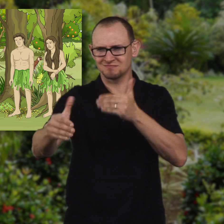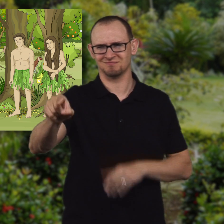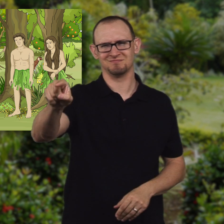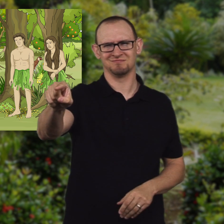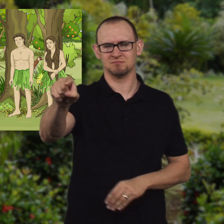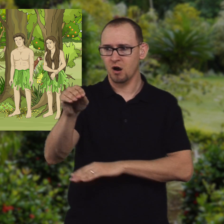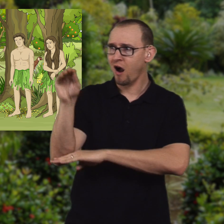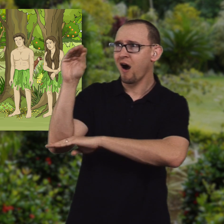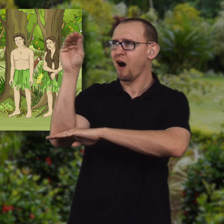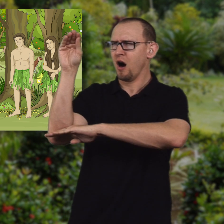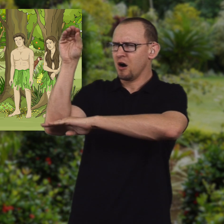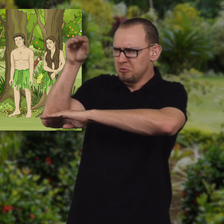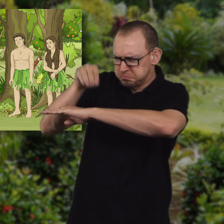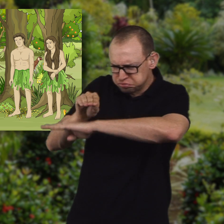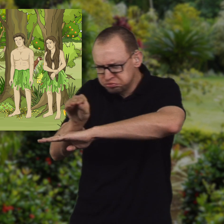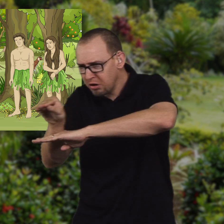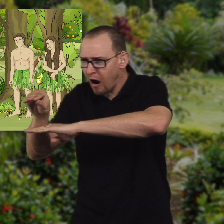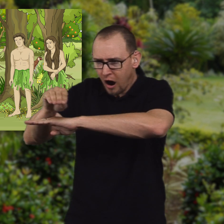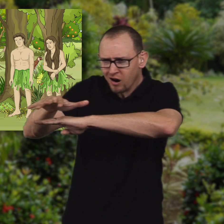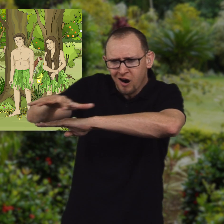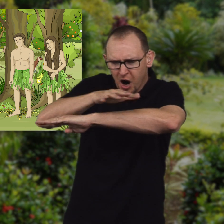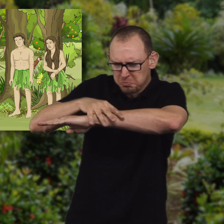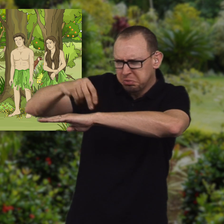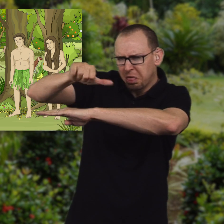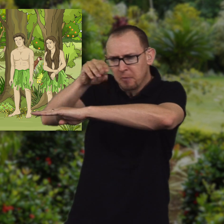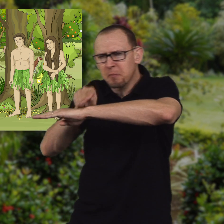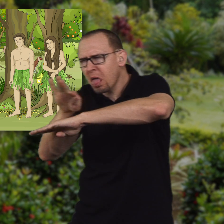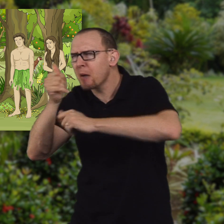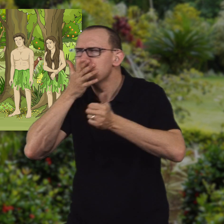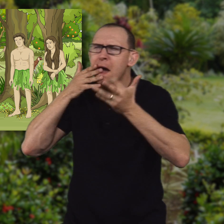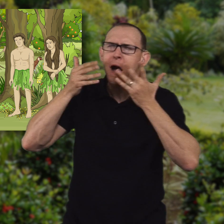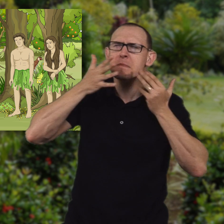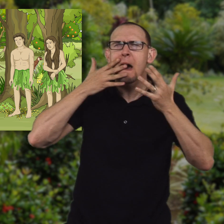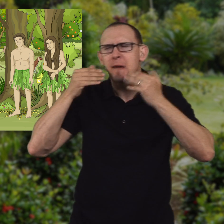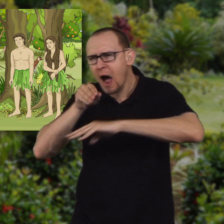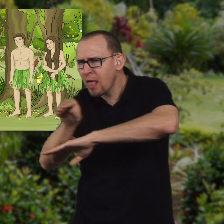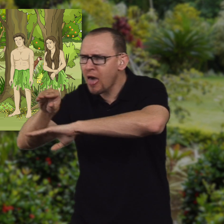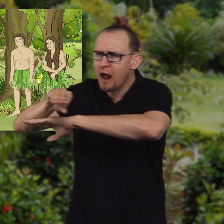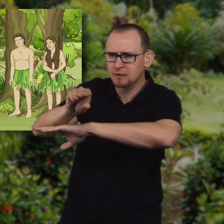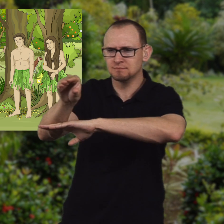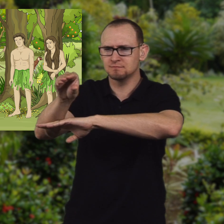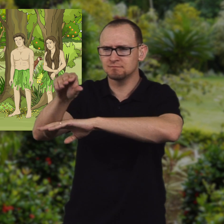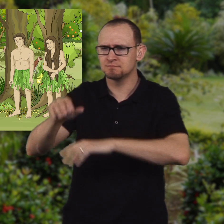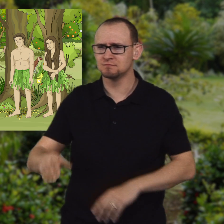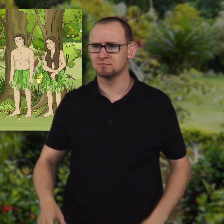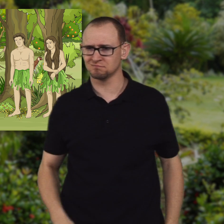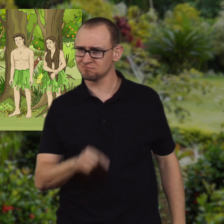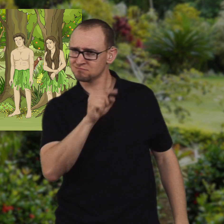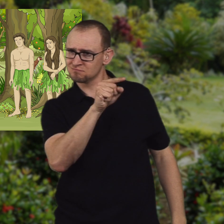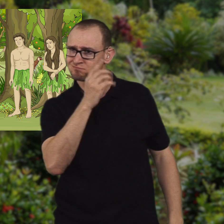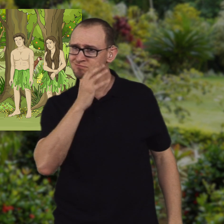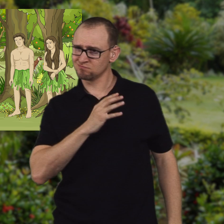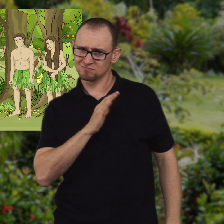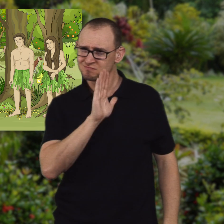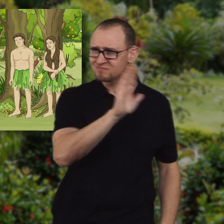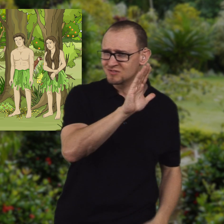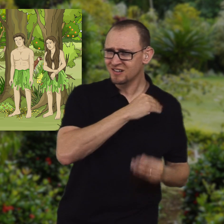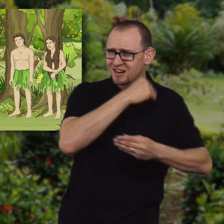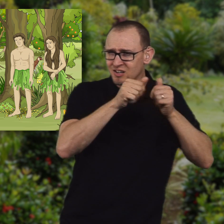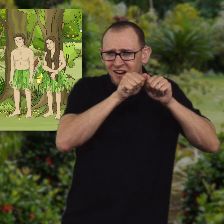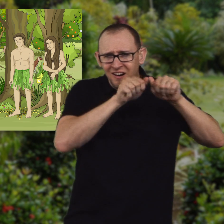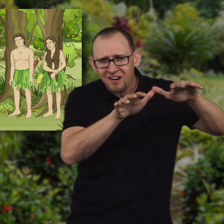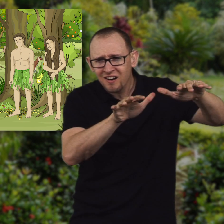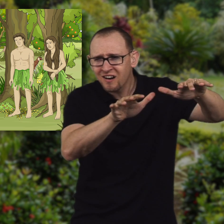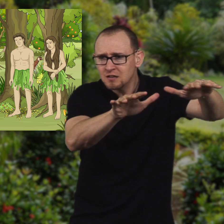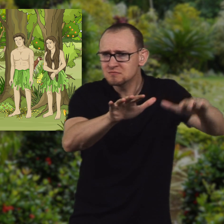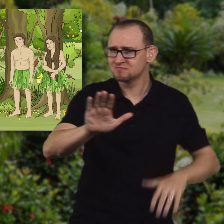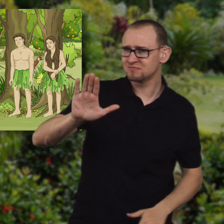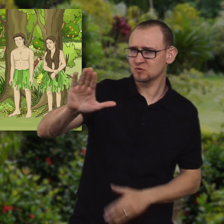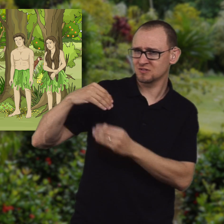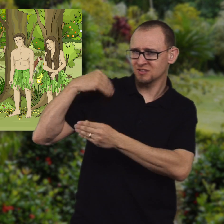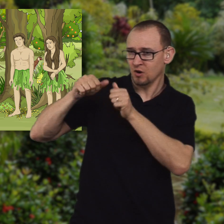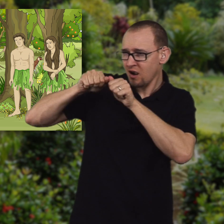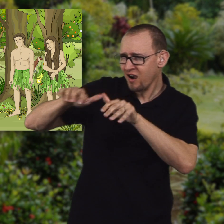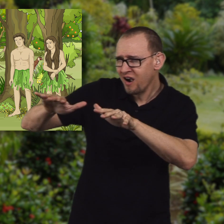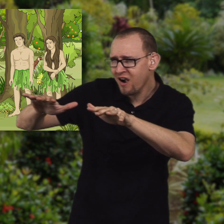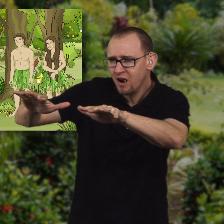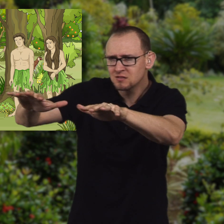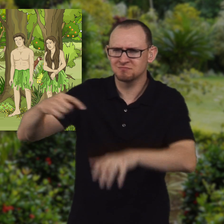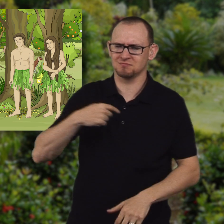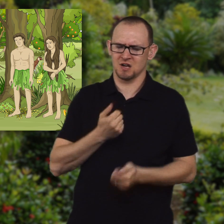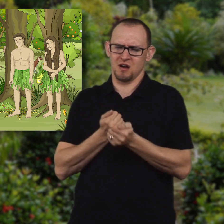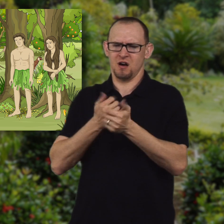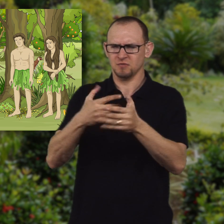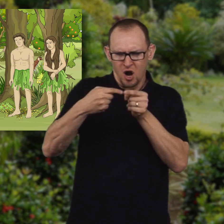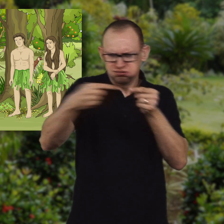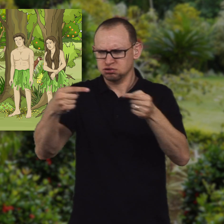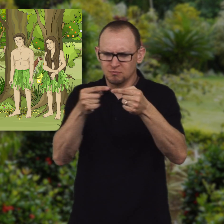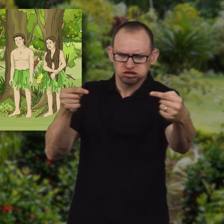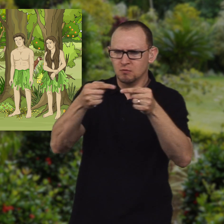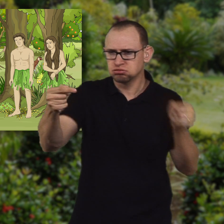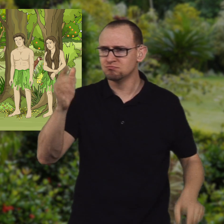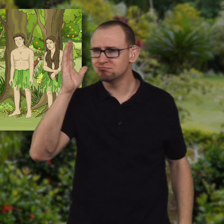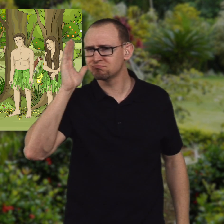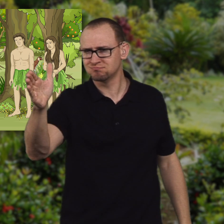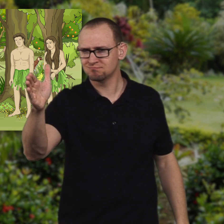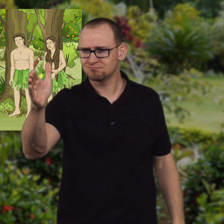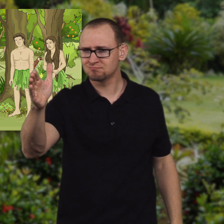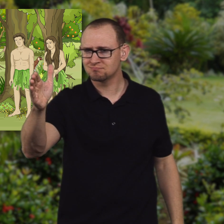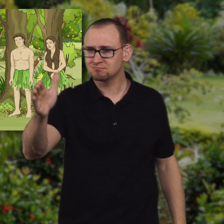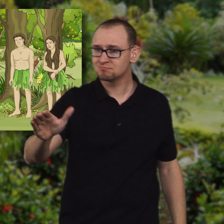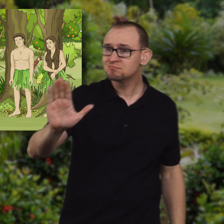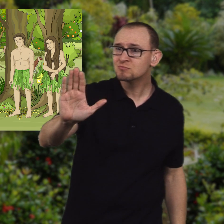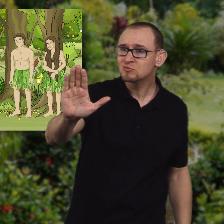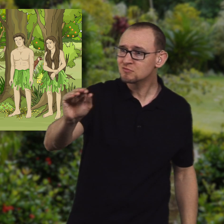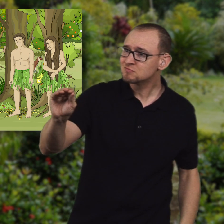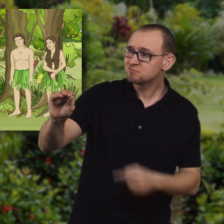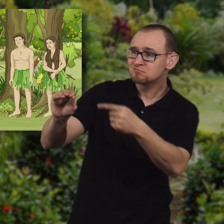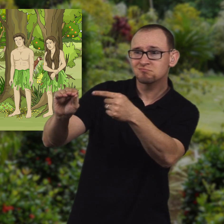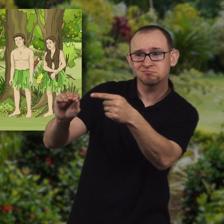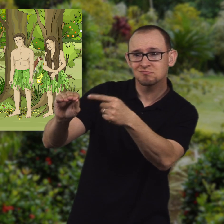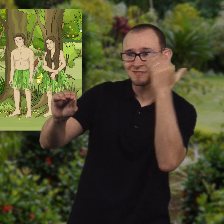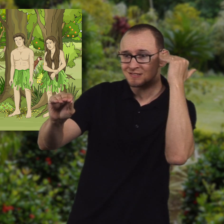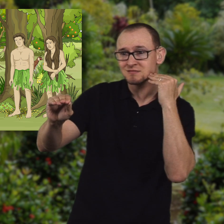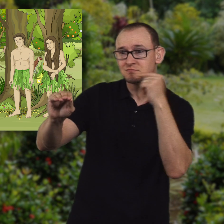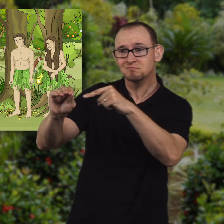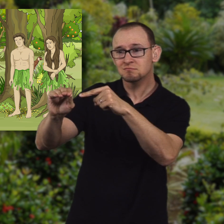On your belly will you go, and dust you will eat, all the days of your life.